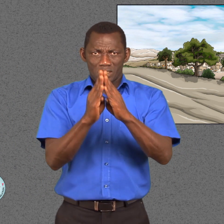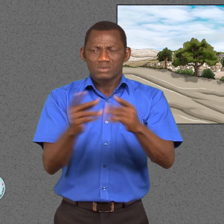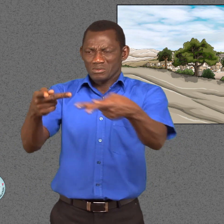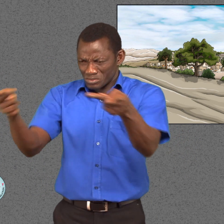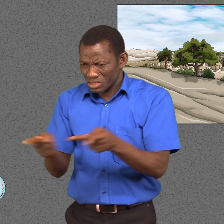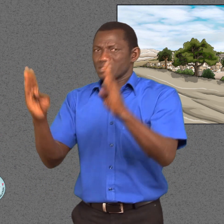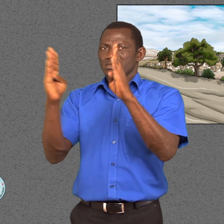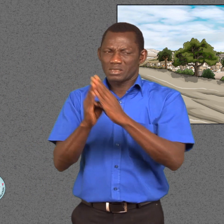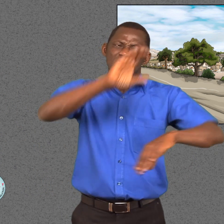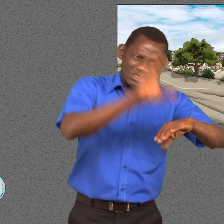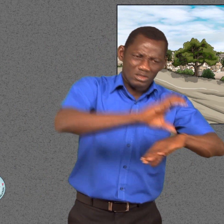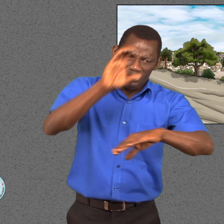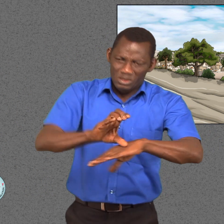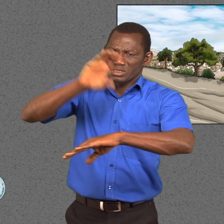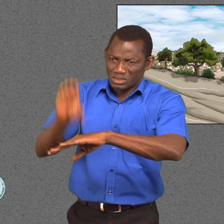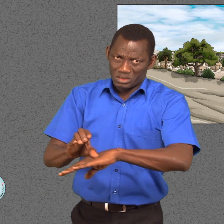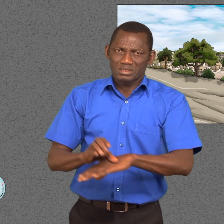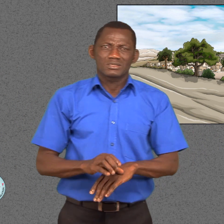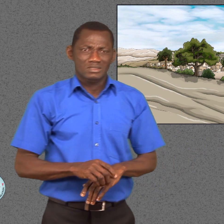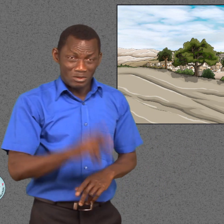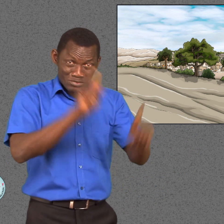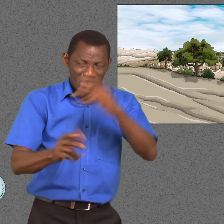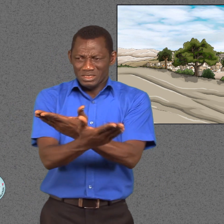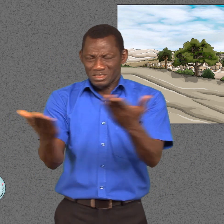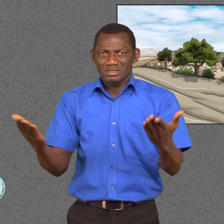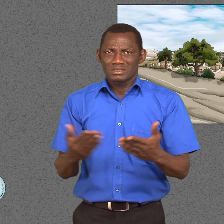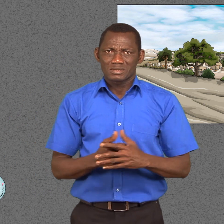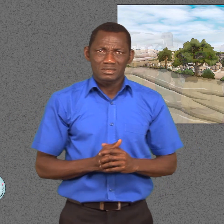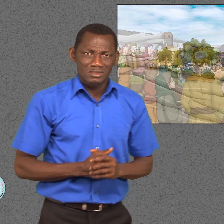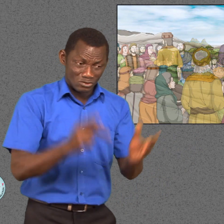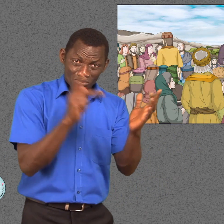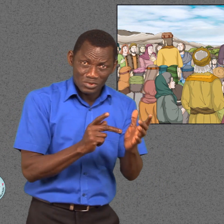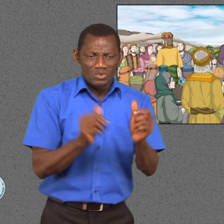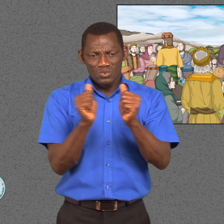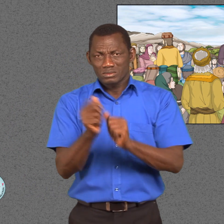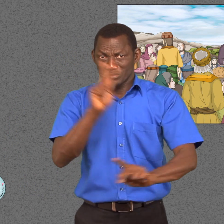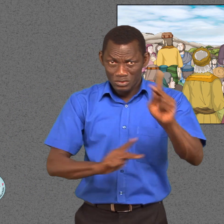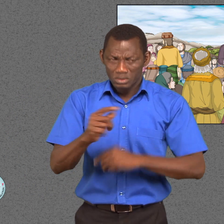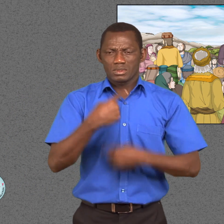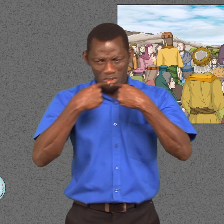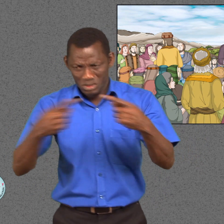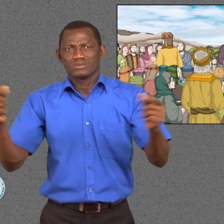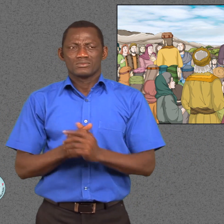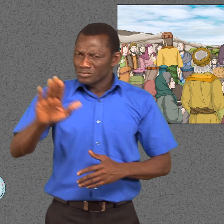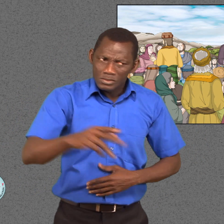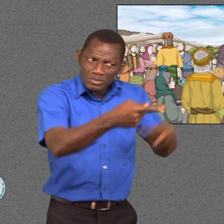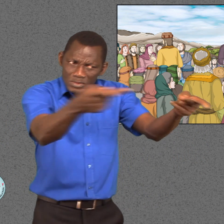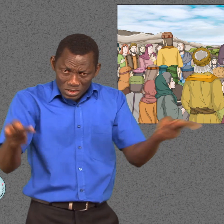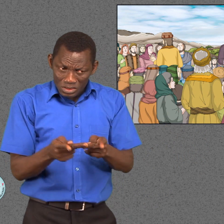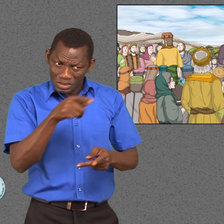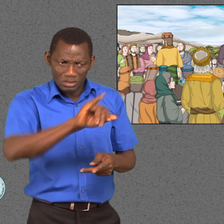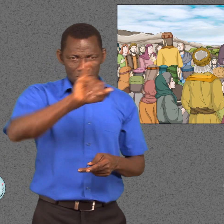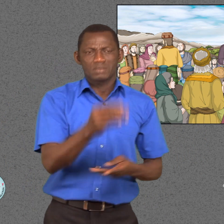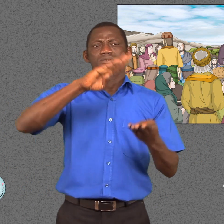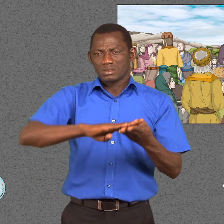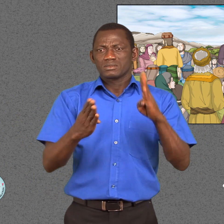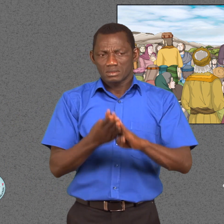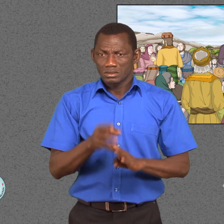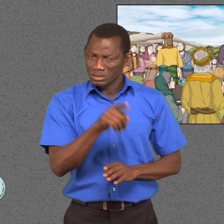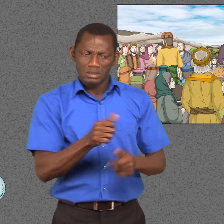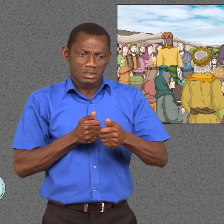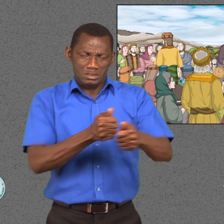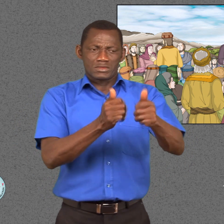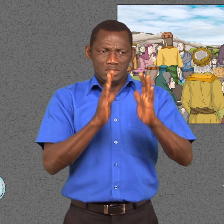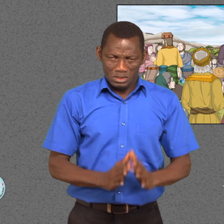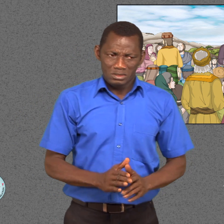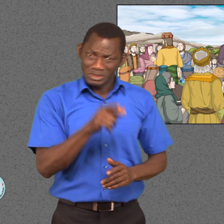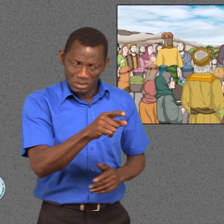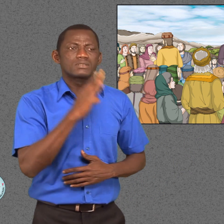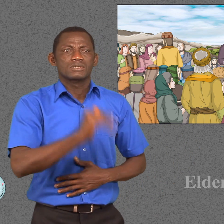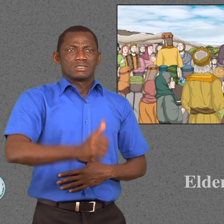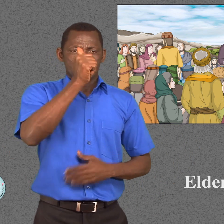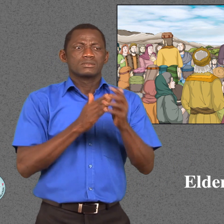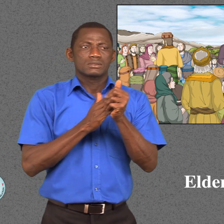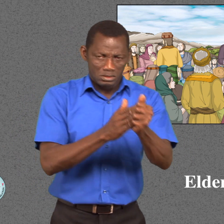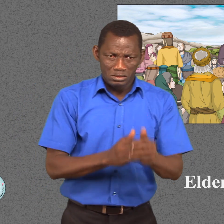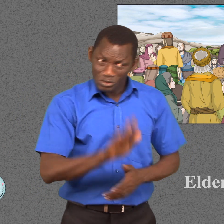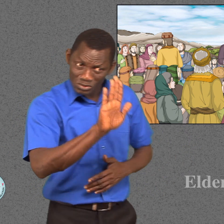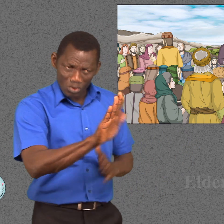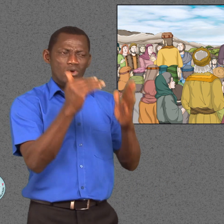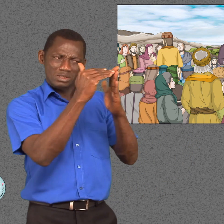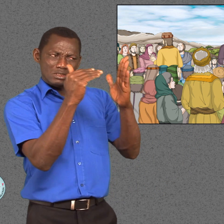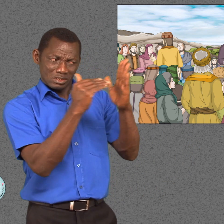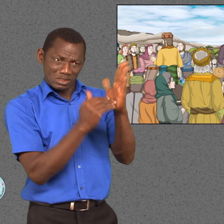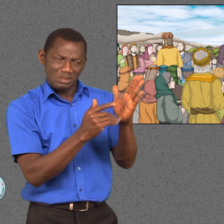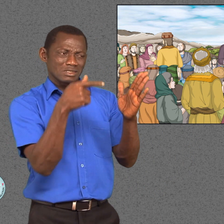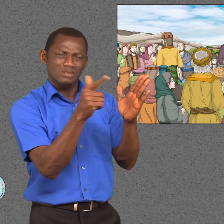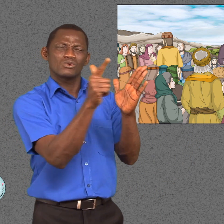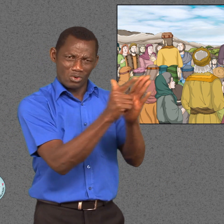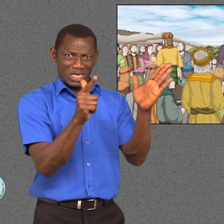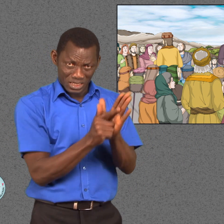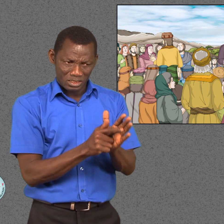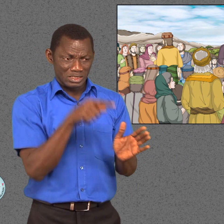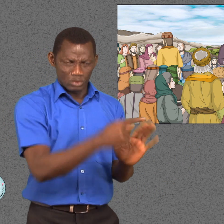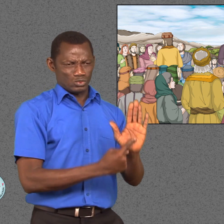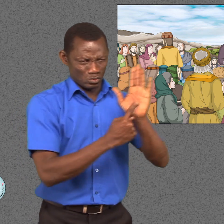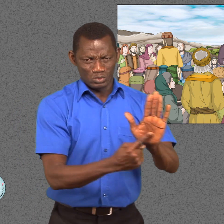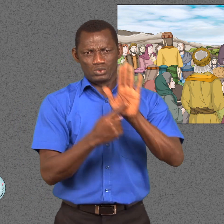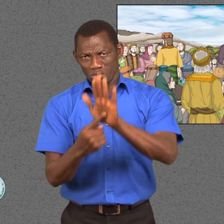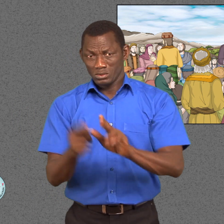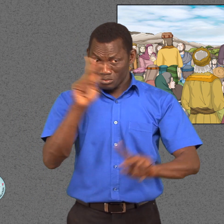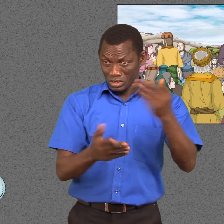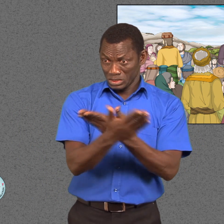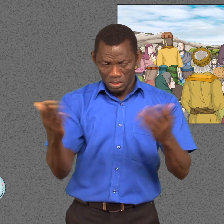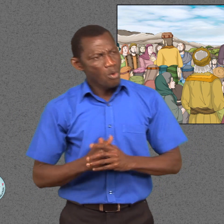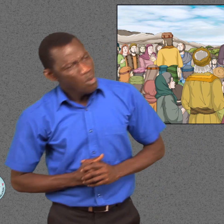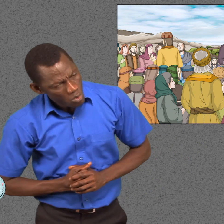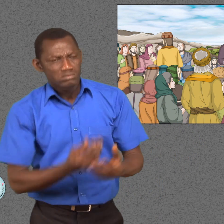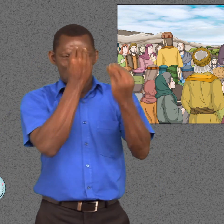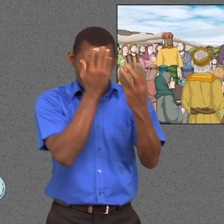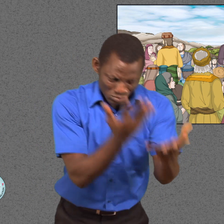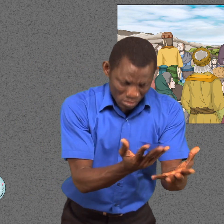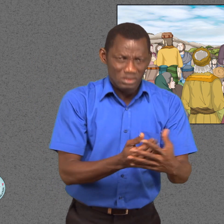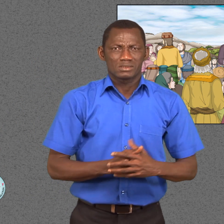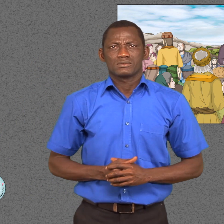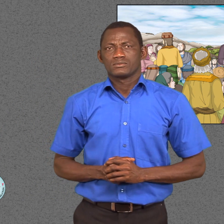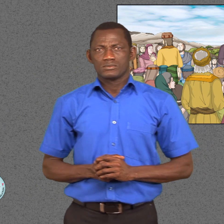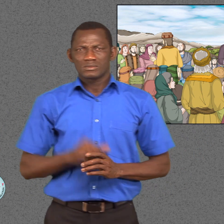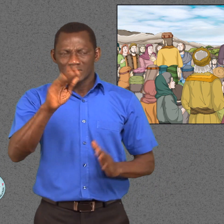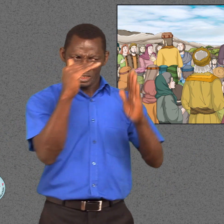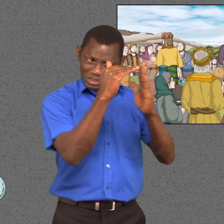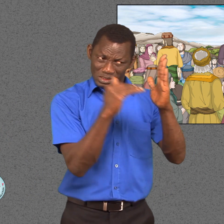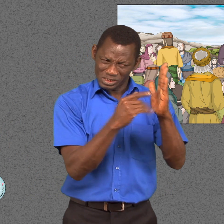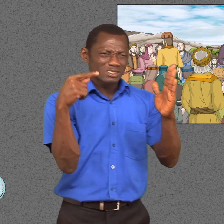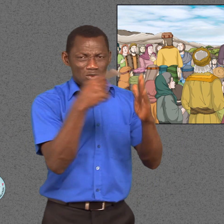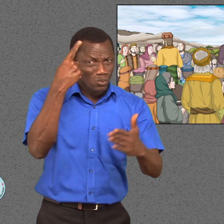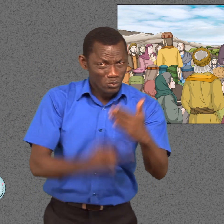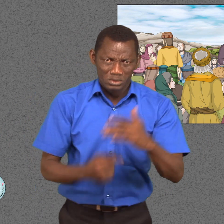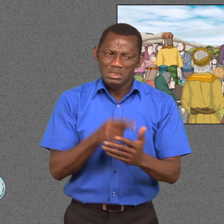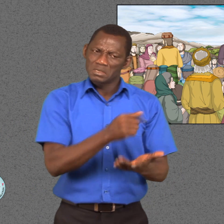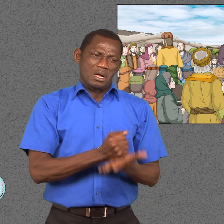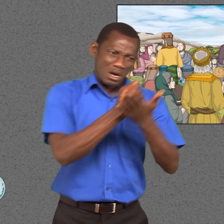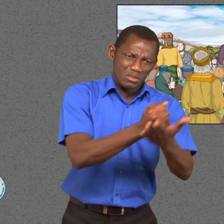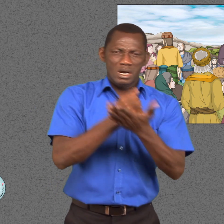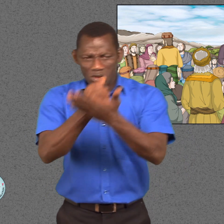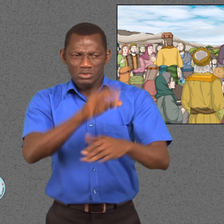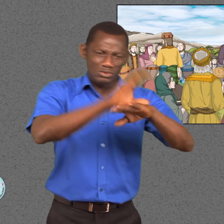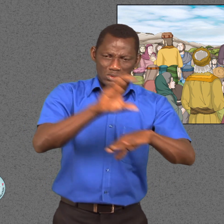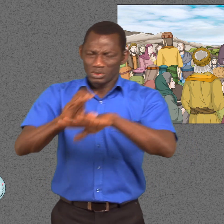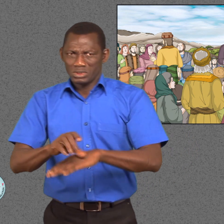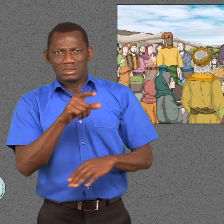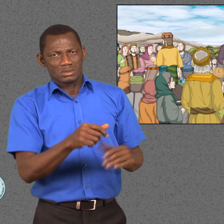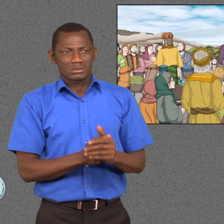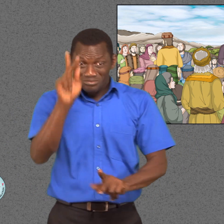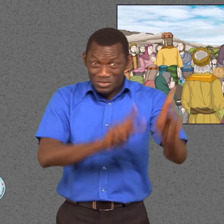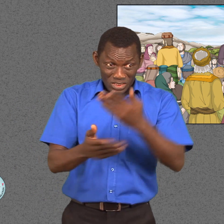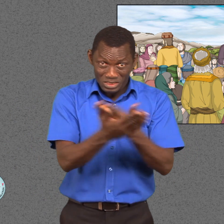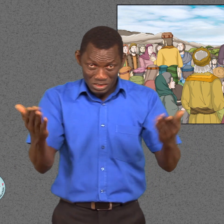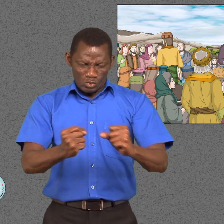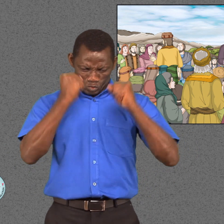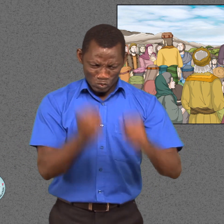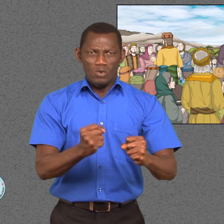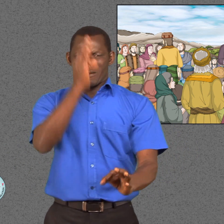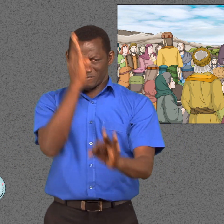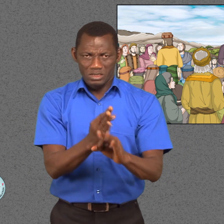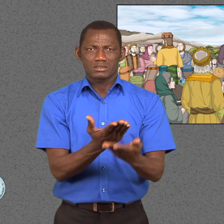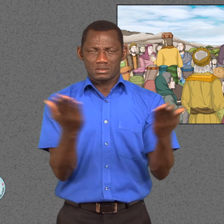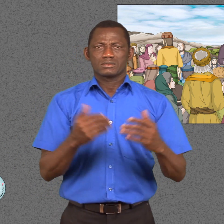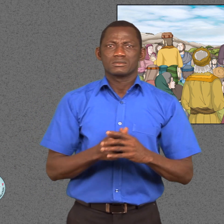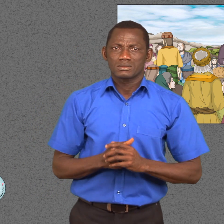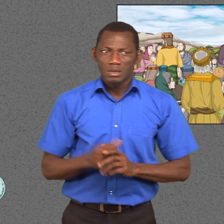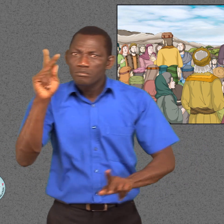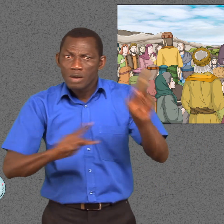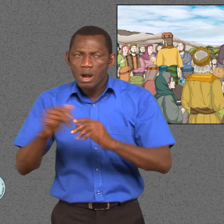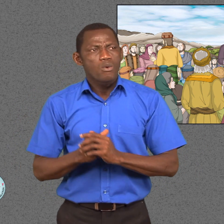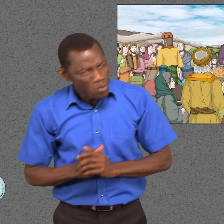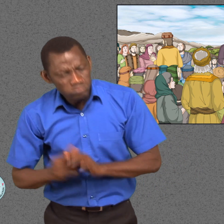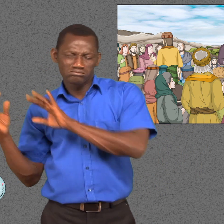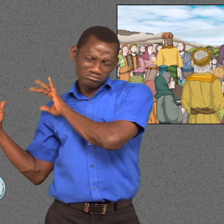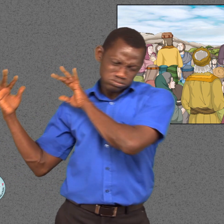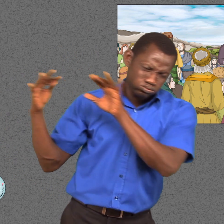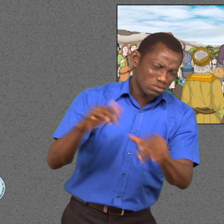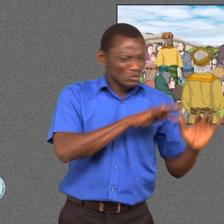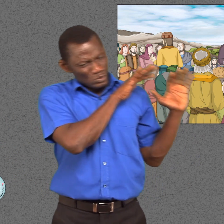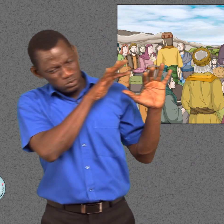As they went from town to town, they delivered the decisions handed down by the apostles and elders in Jerusalem for the people to obey.